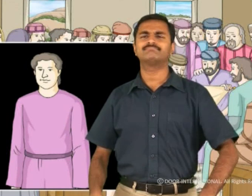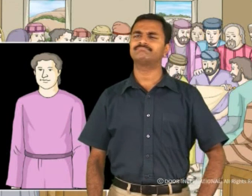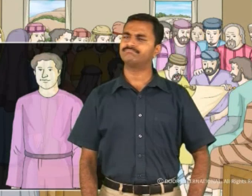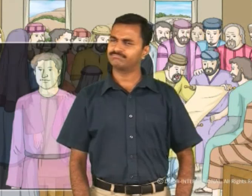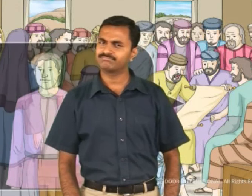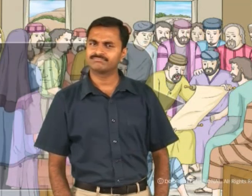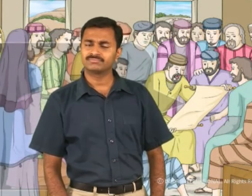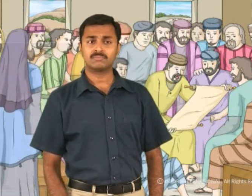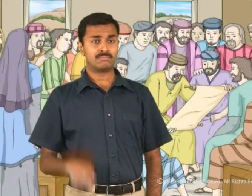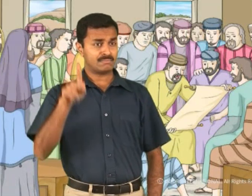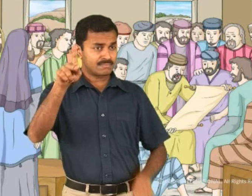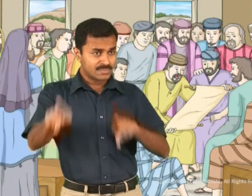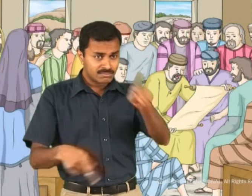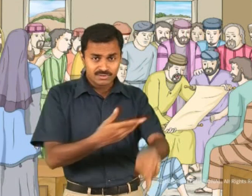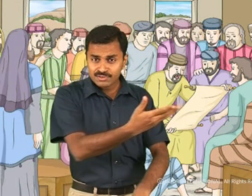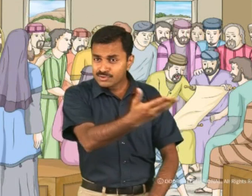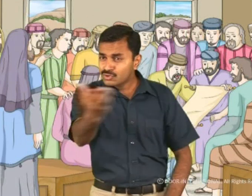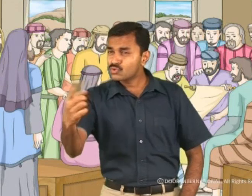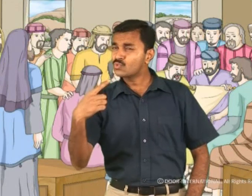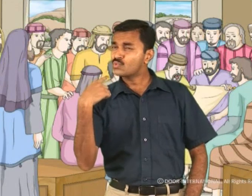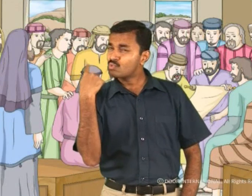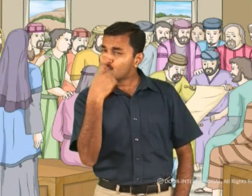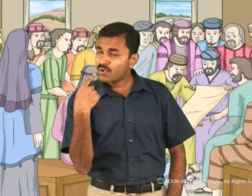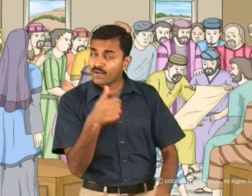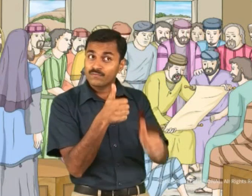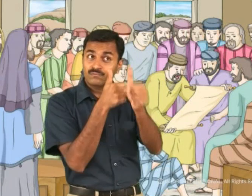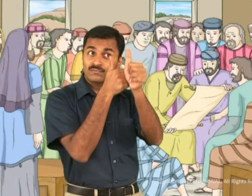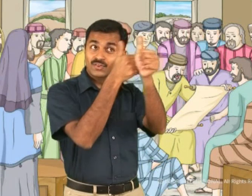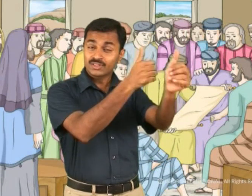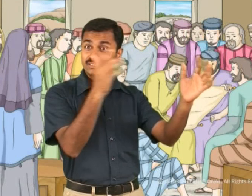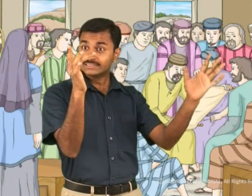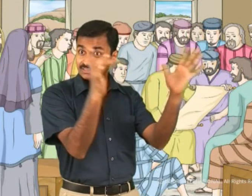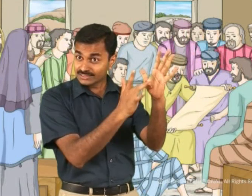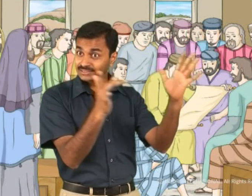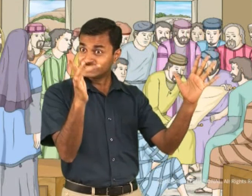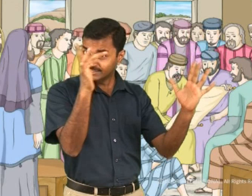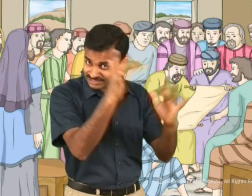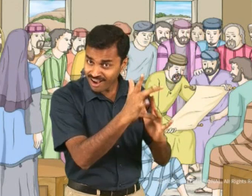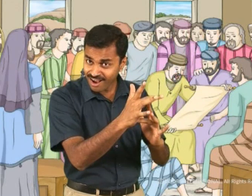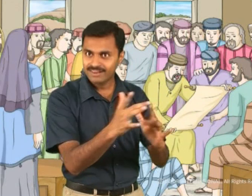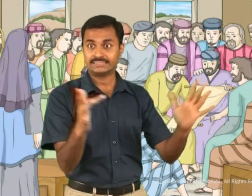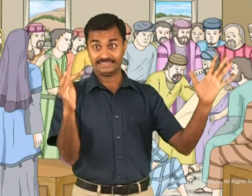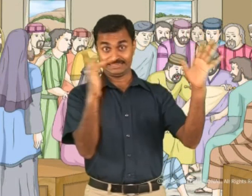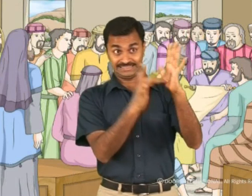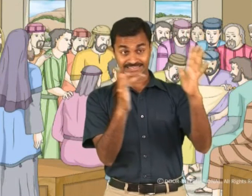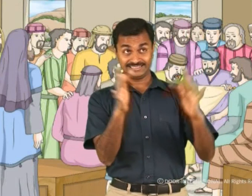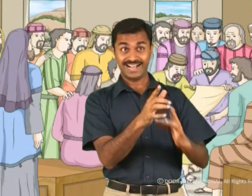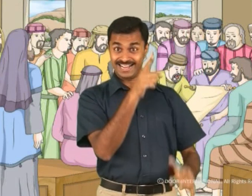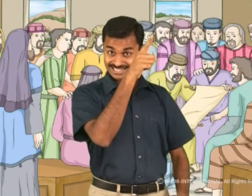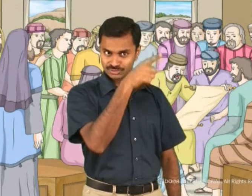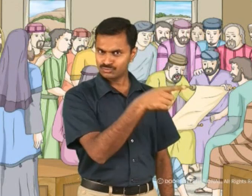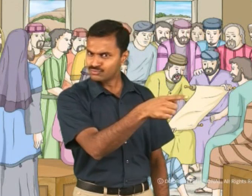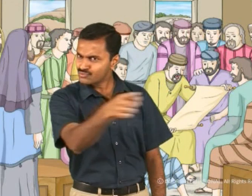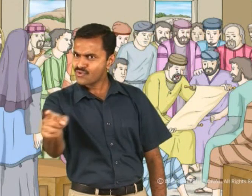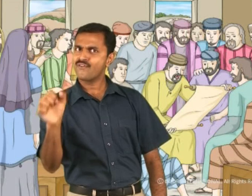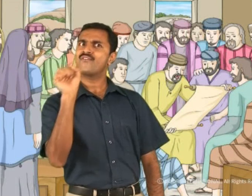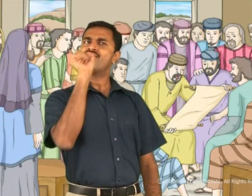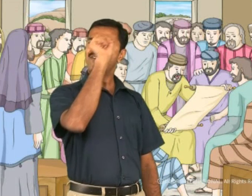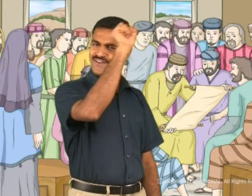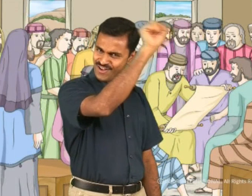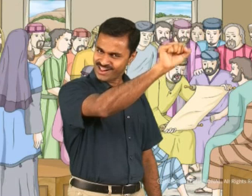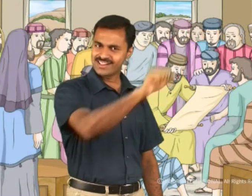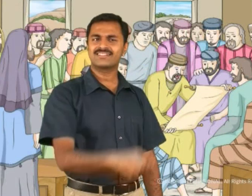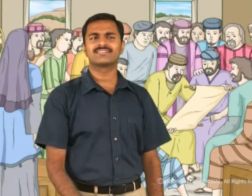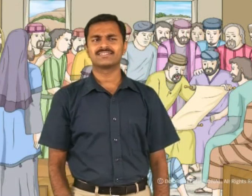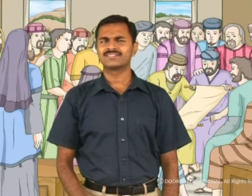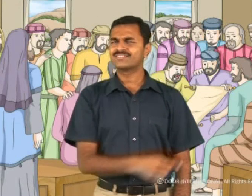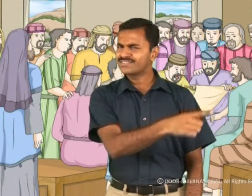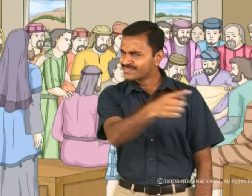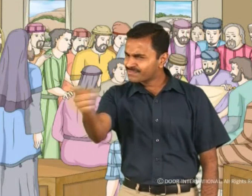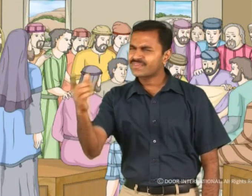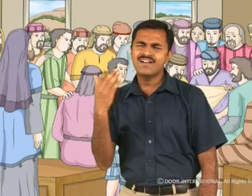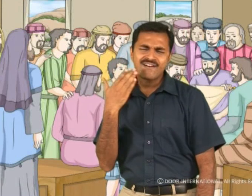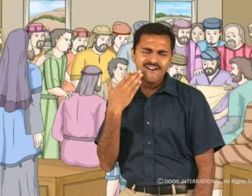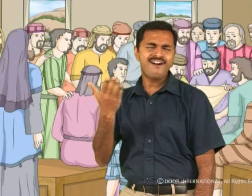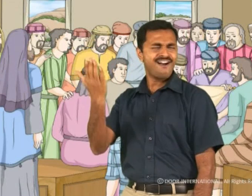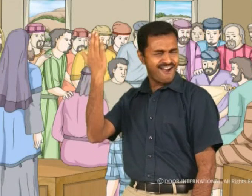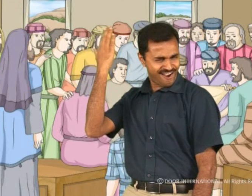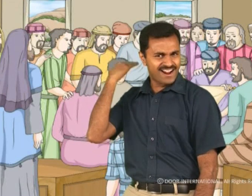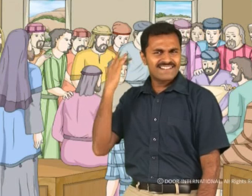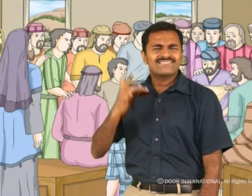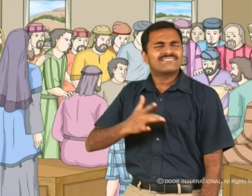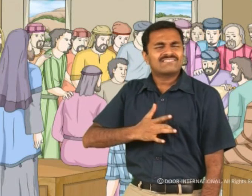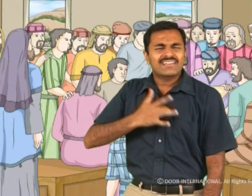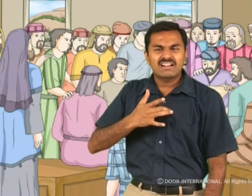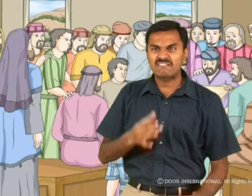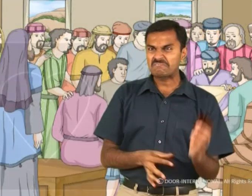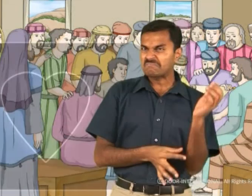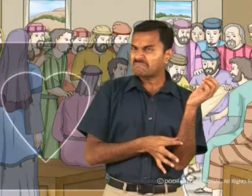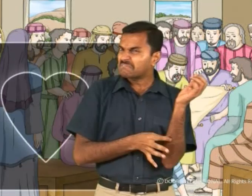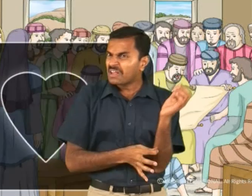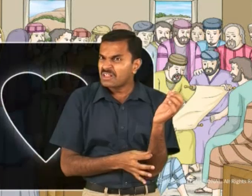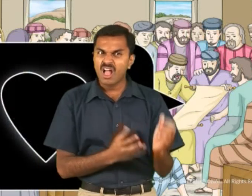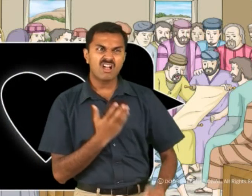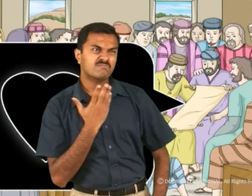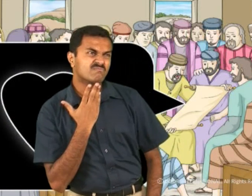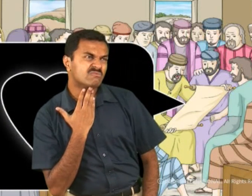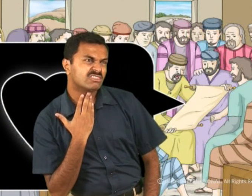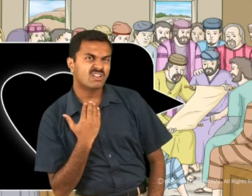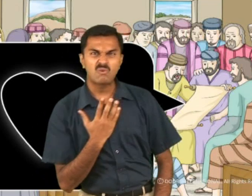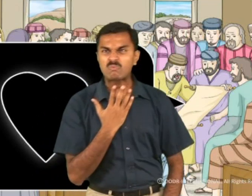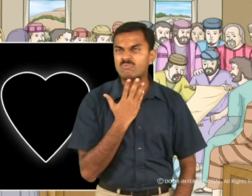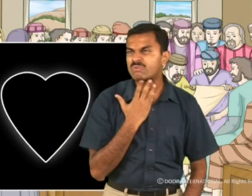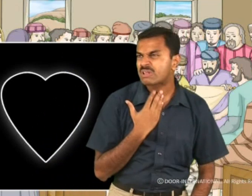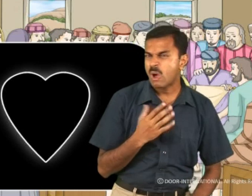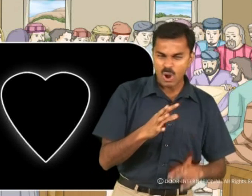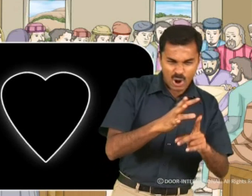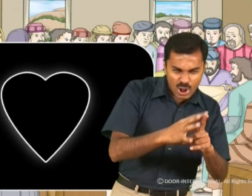Against such things there is no law.